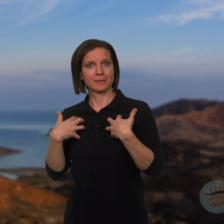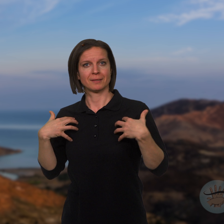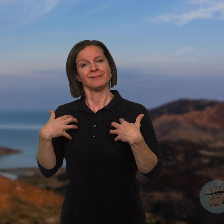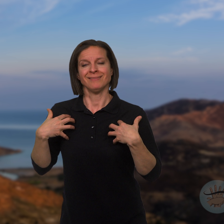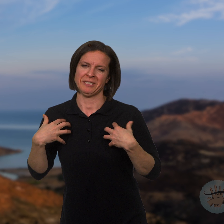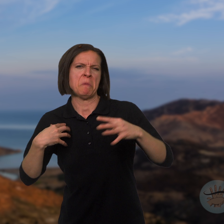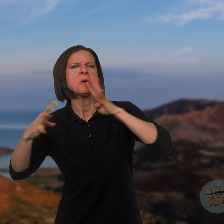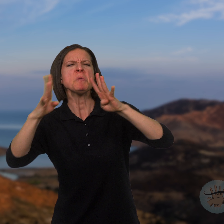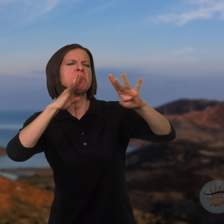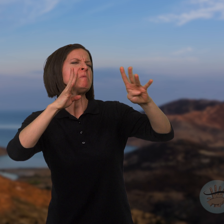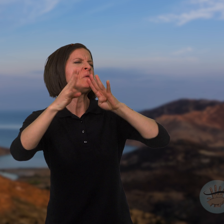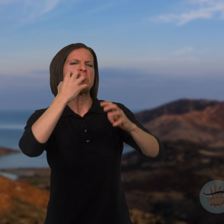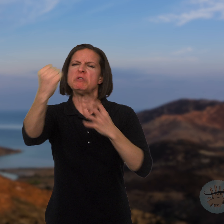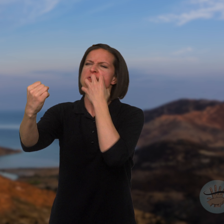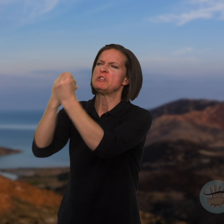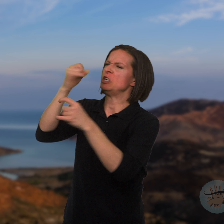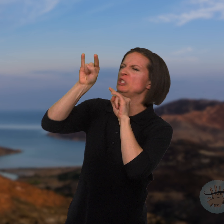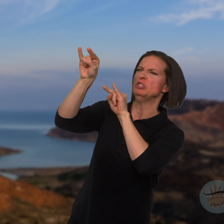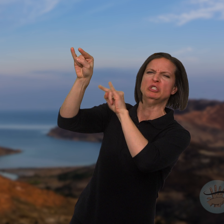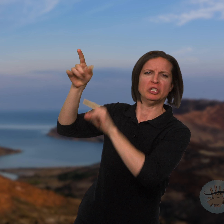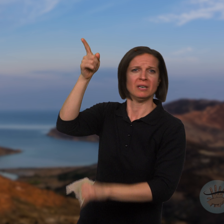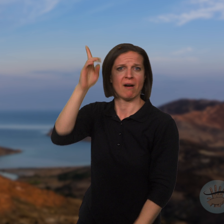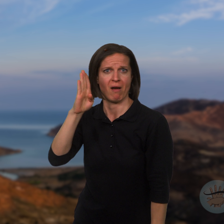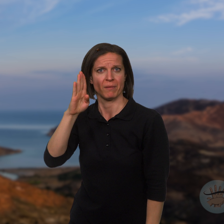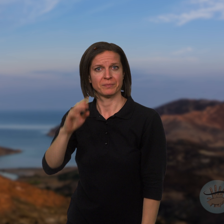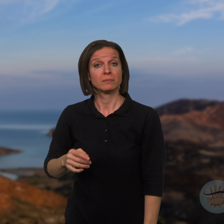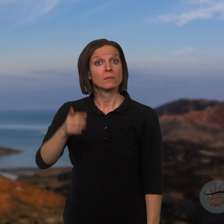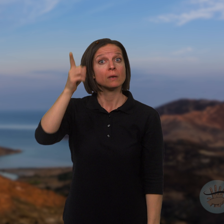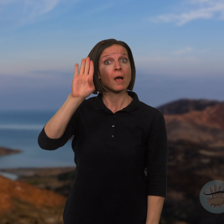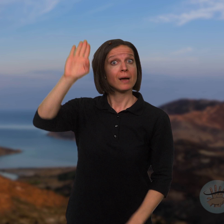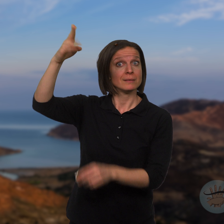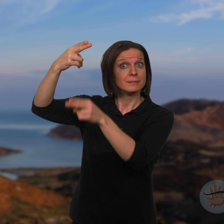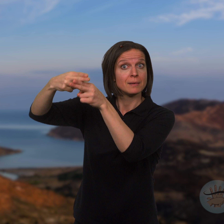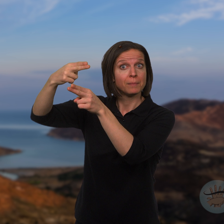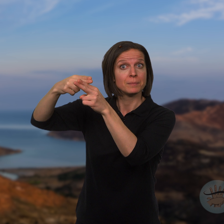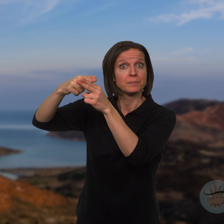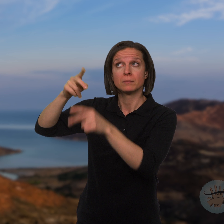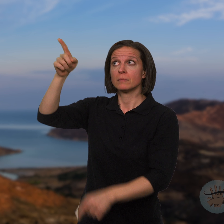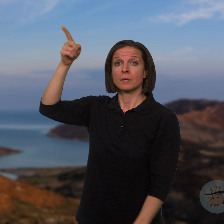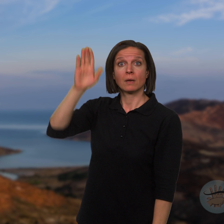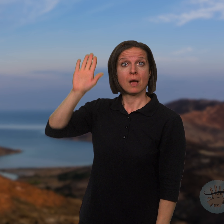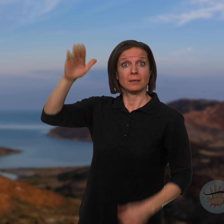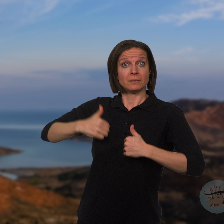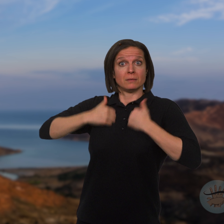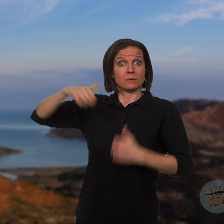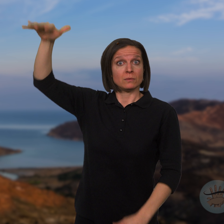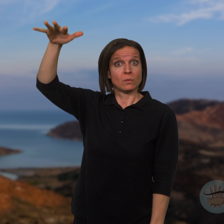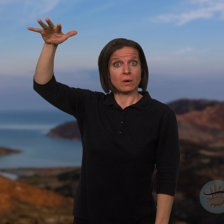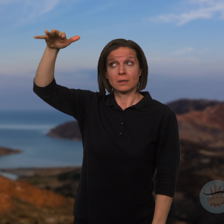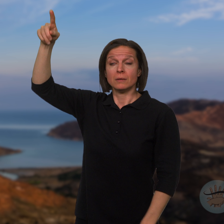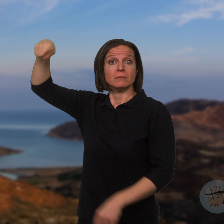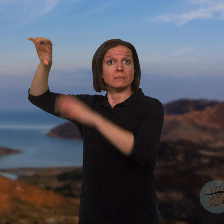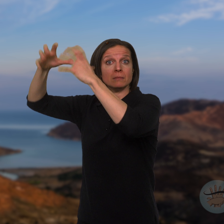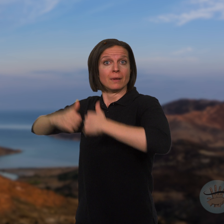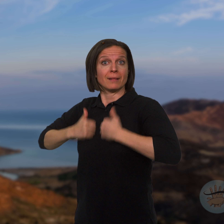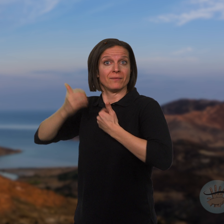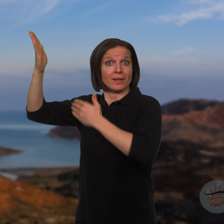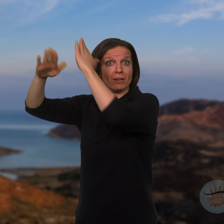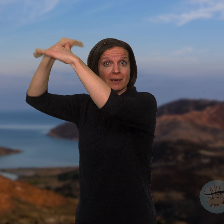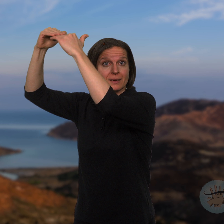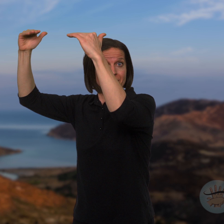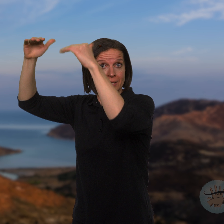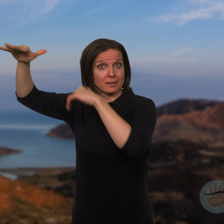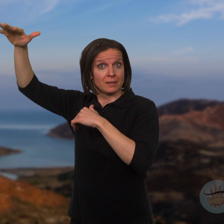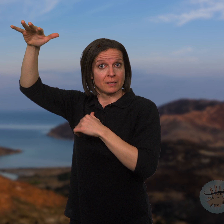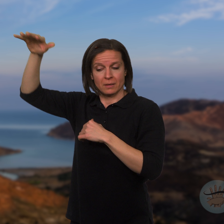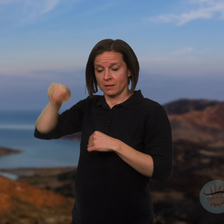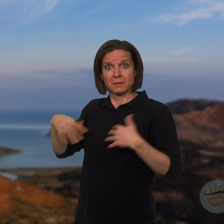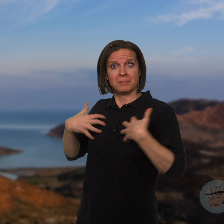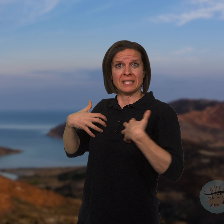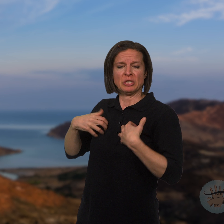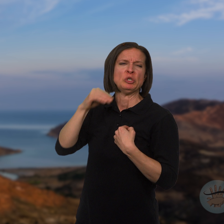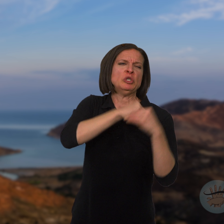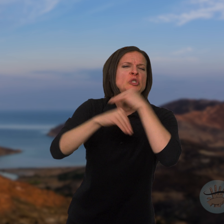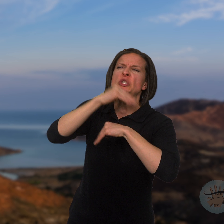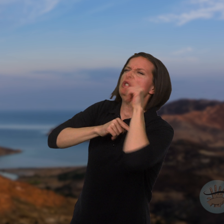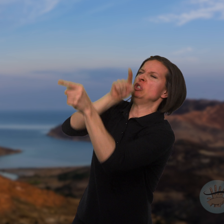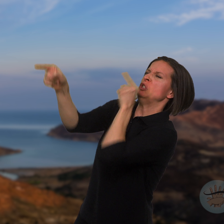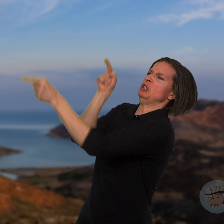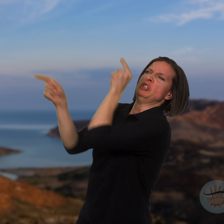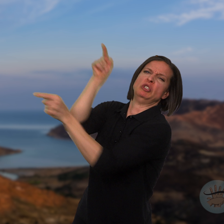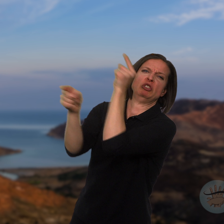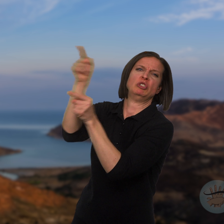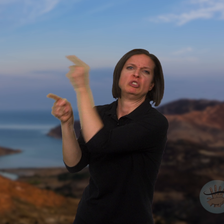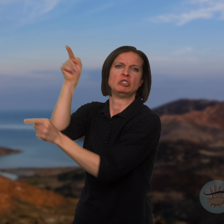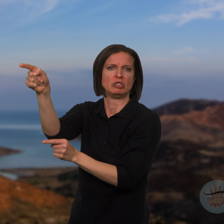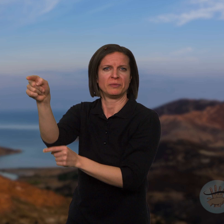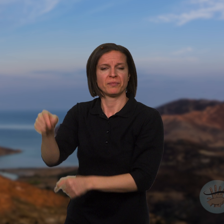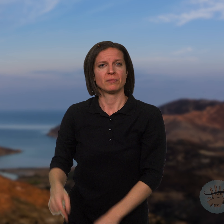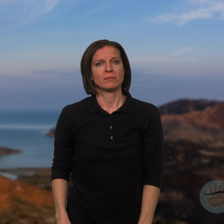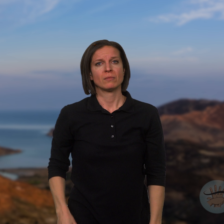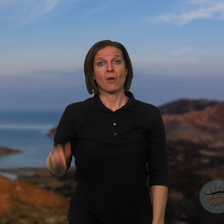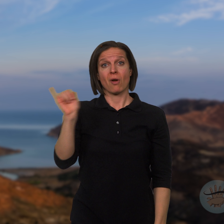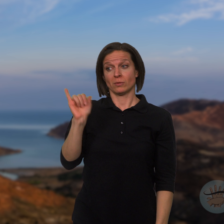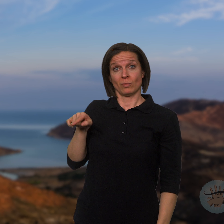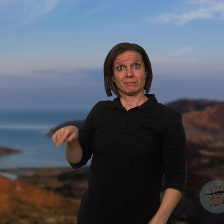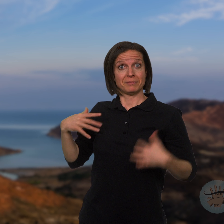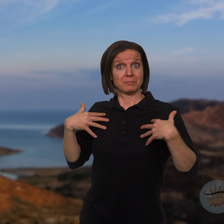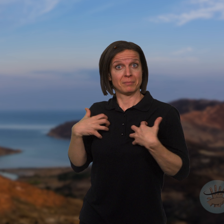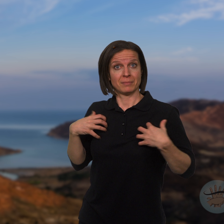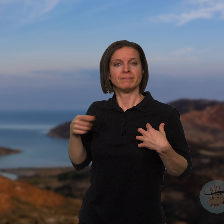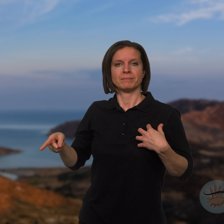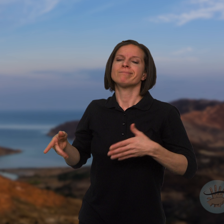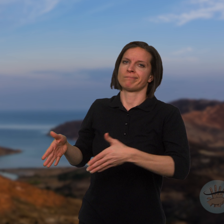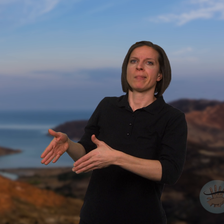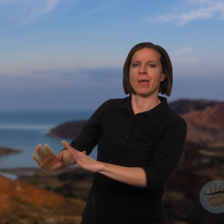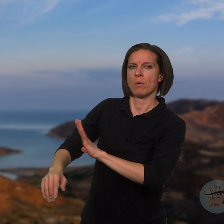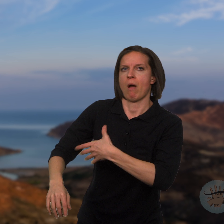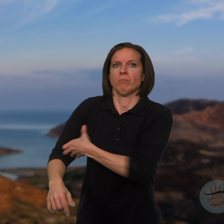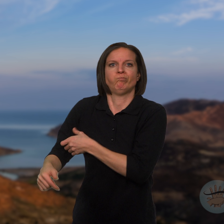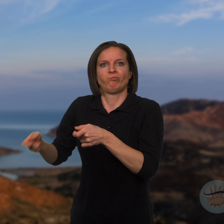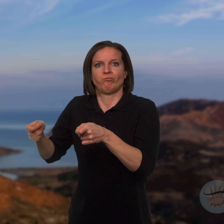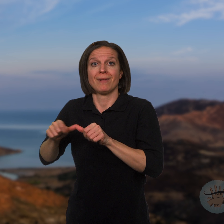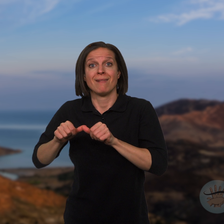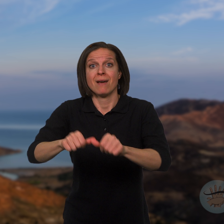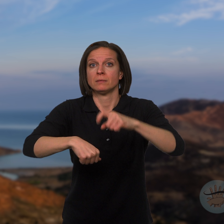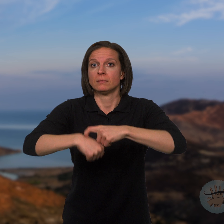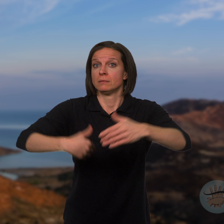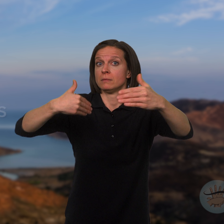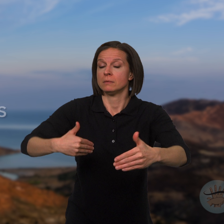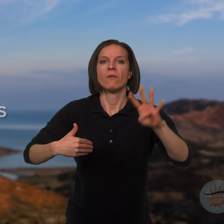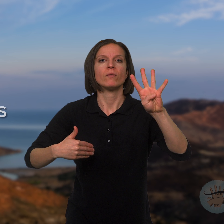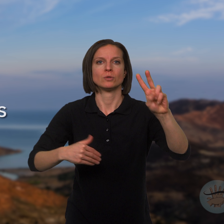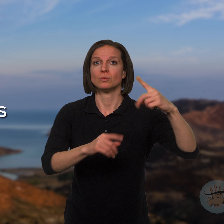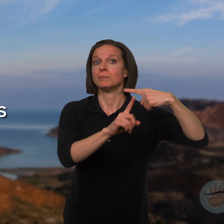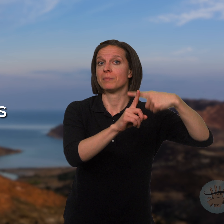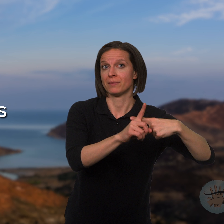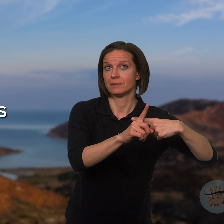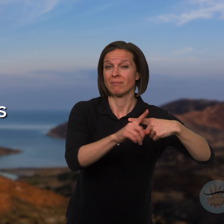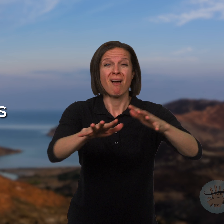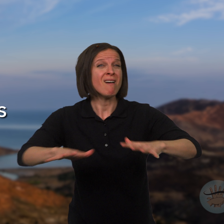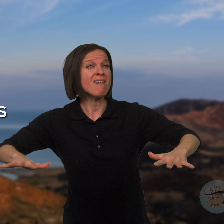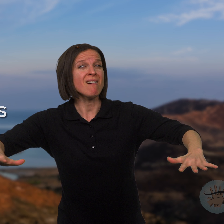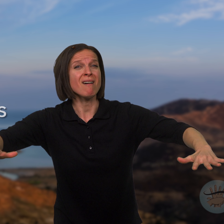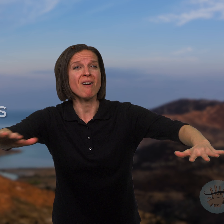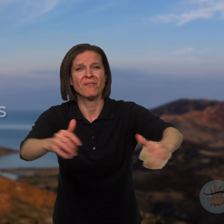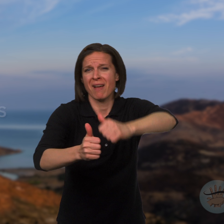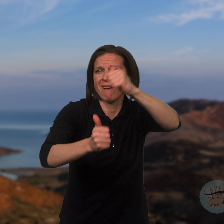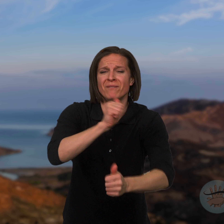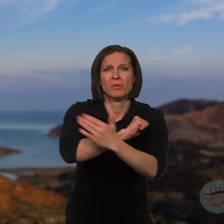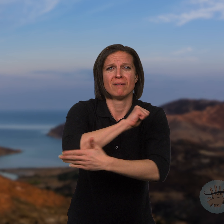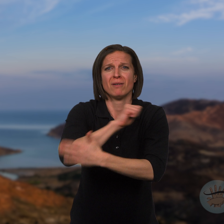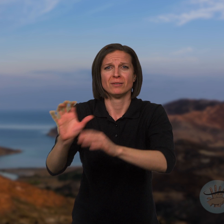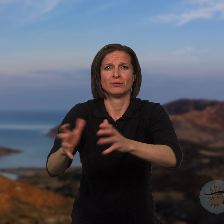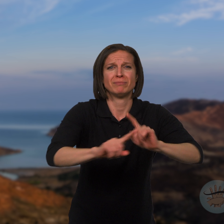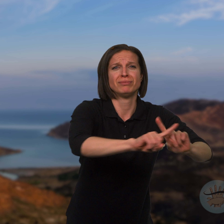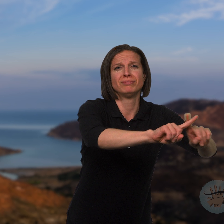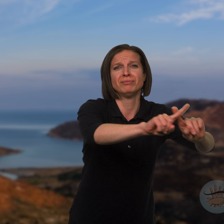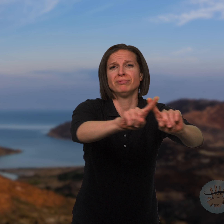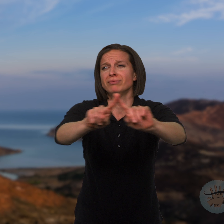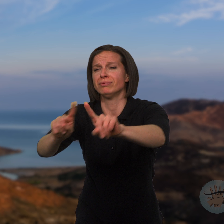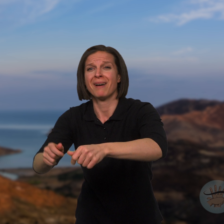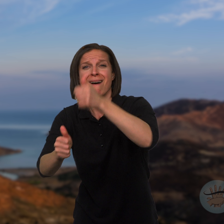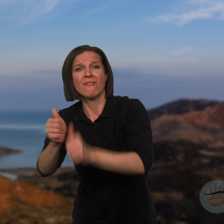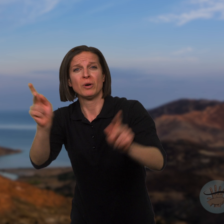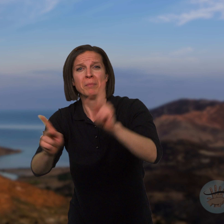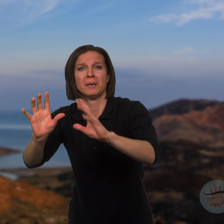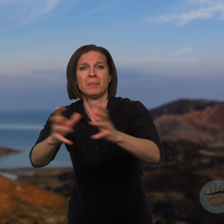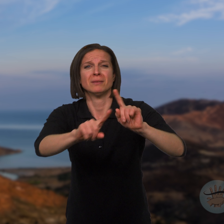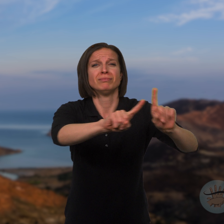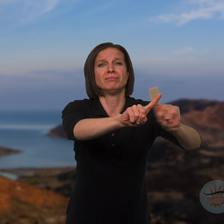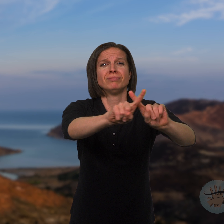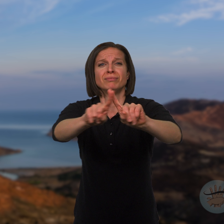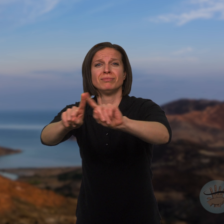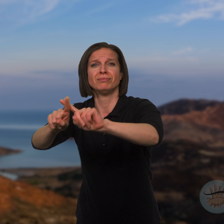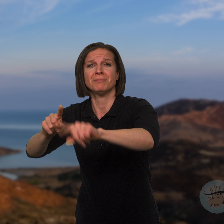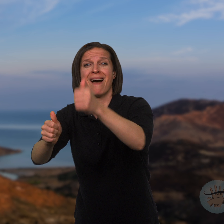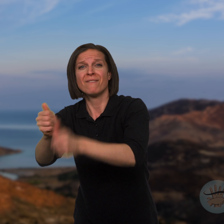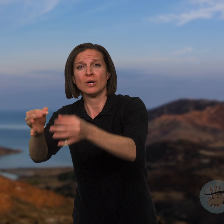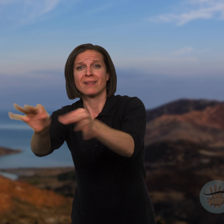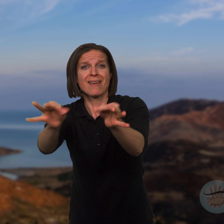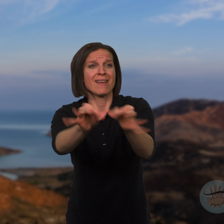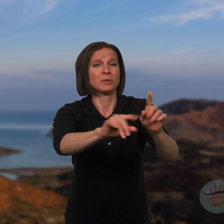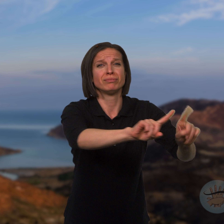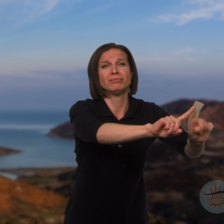And the beast opened its mouth to speak blasphemies against God and to slander His name and His tabernacle—those who dwell in heaven.